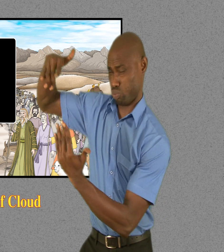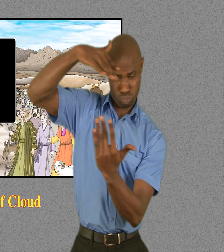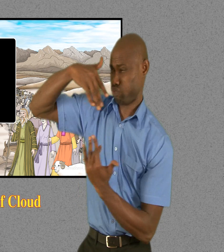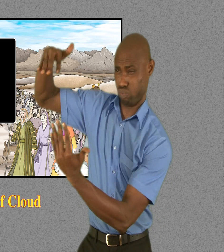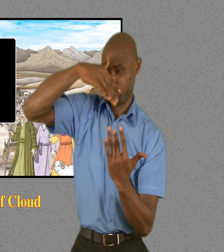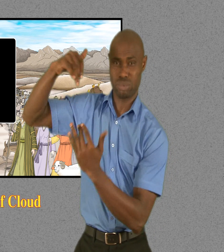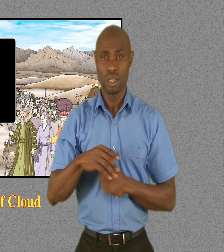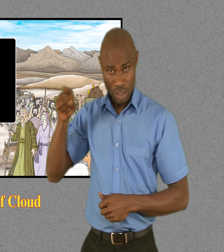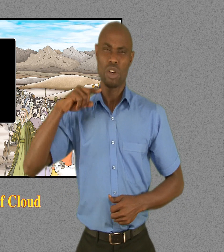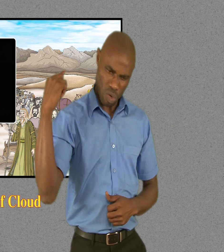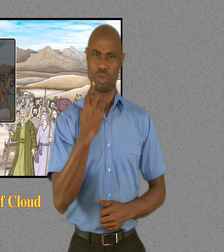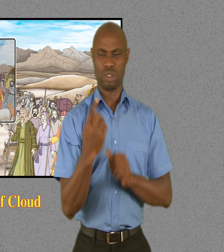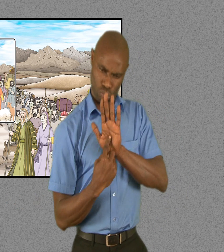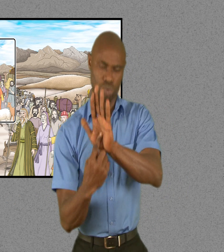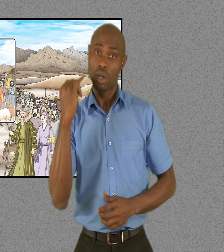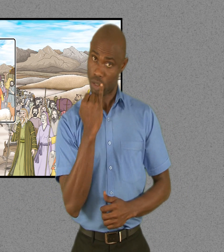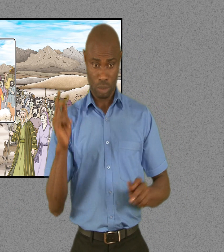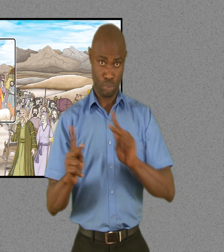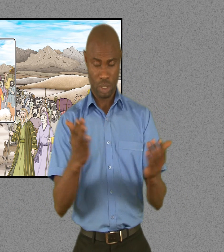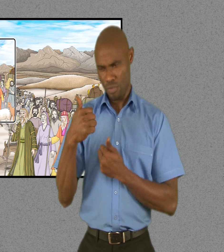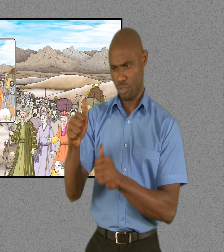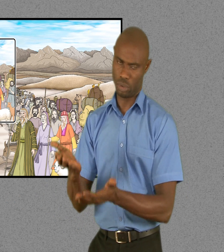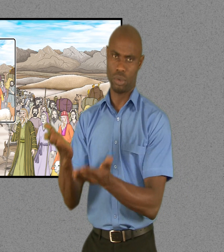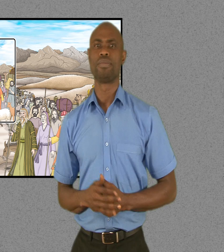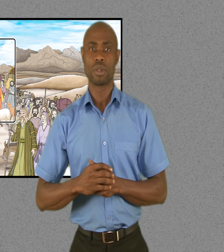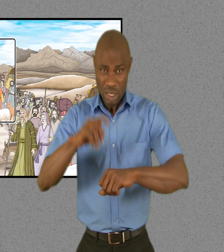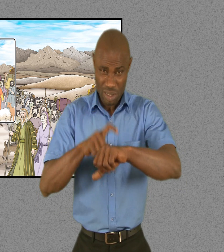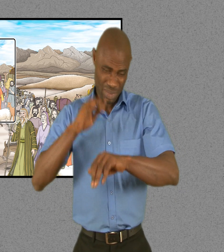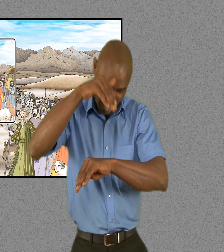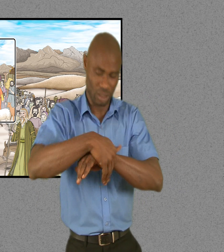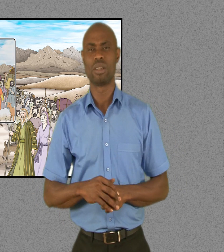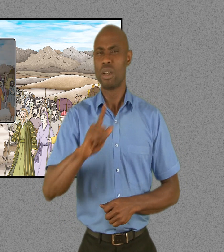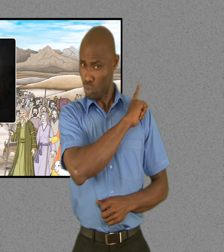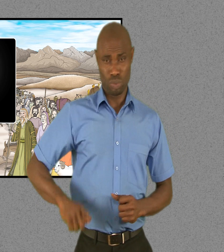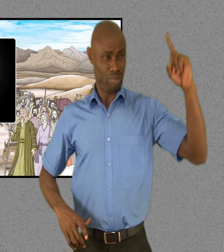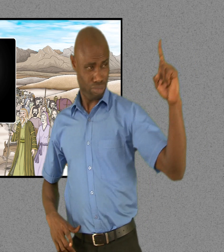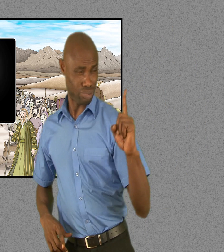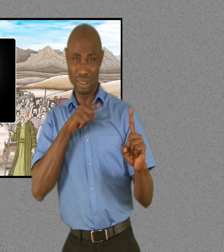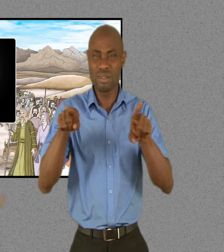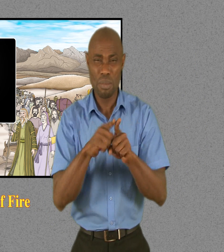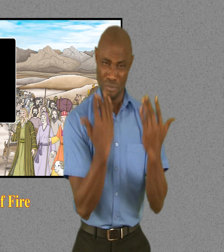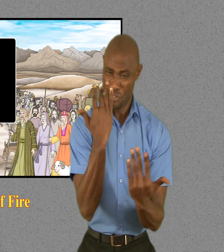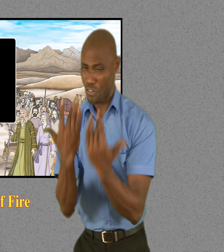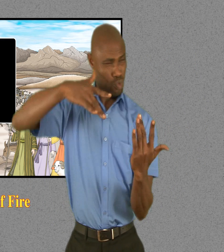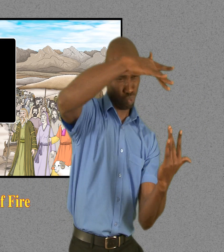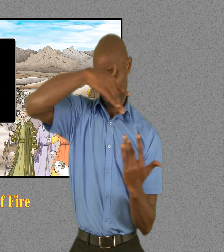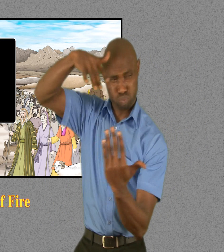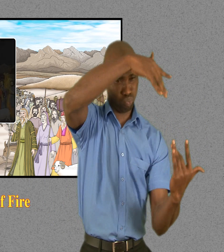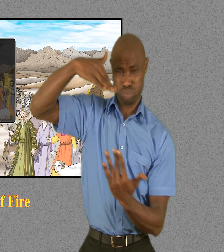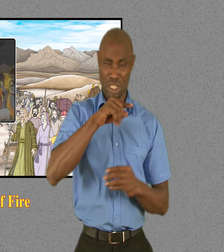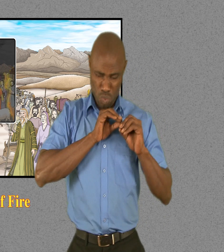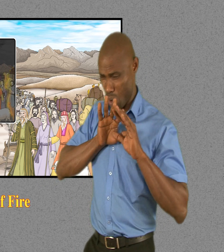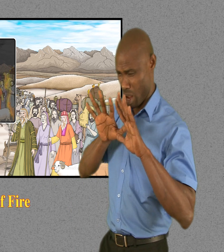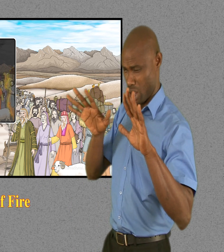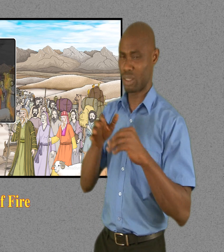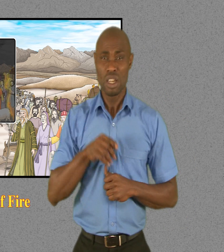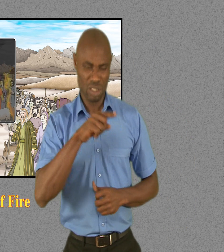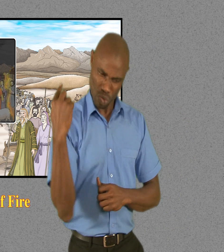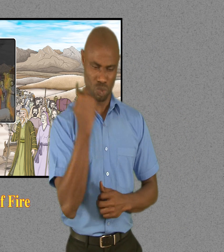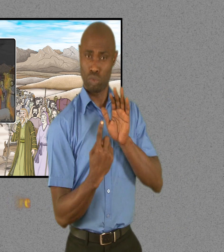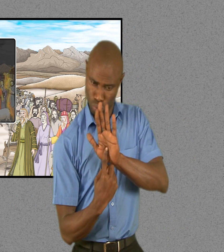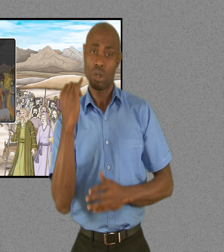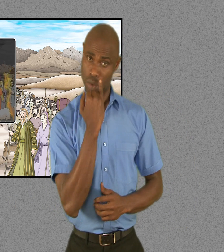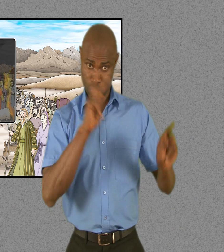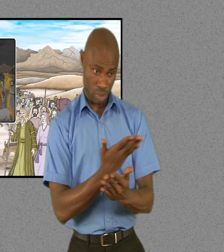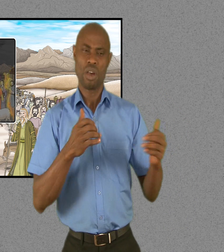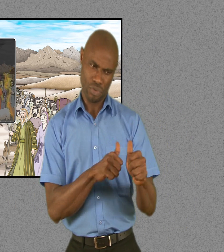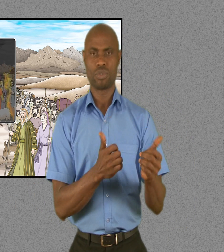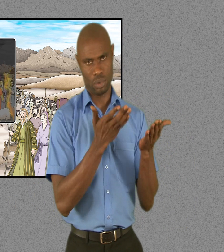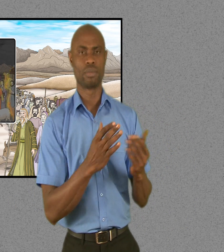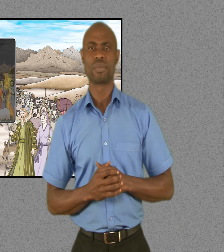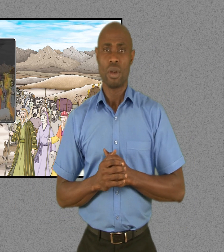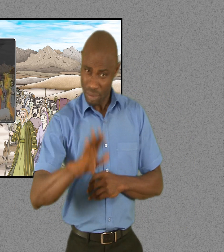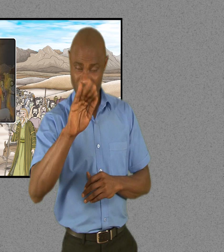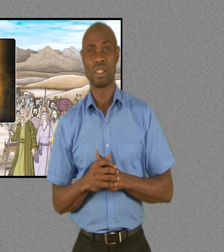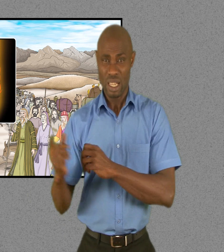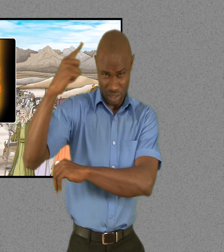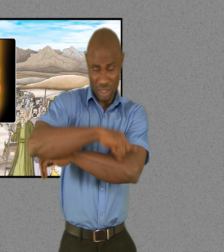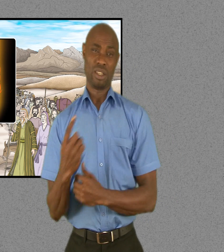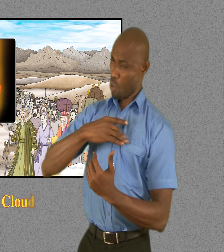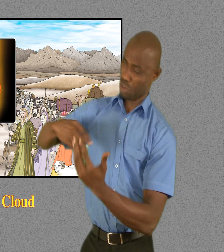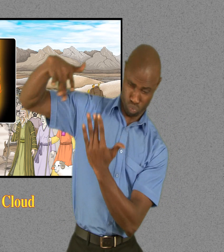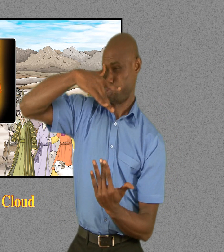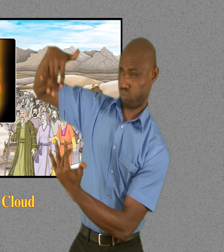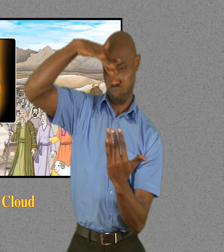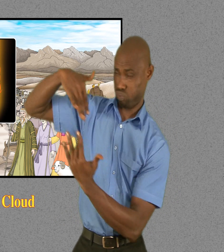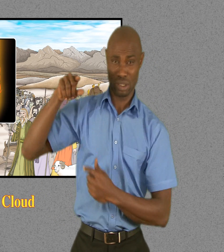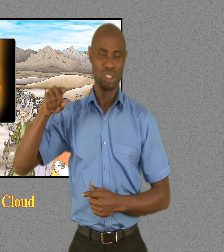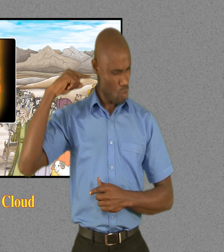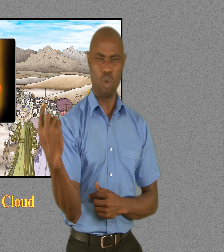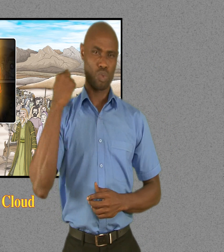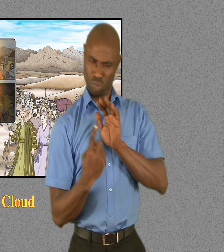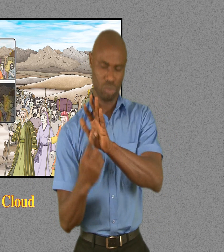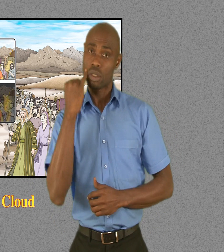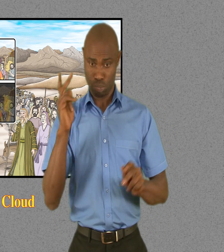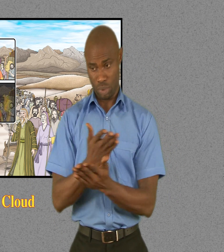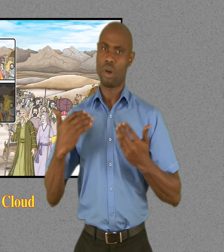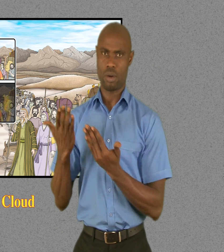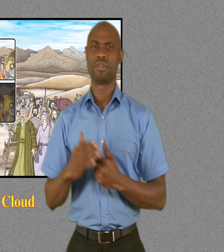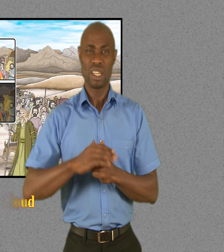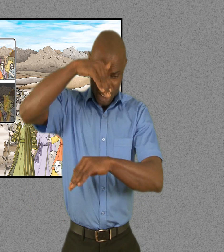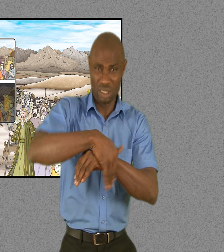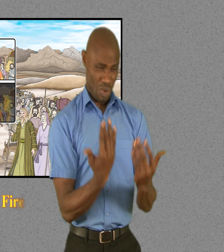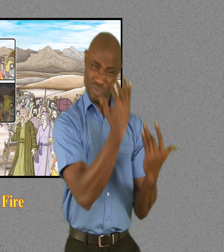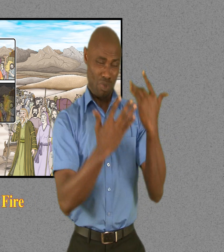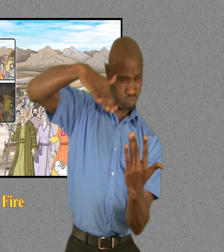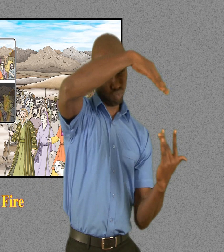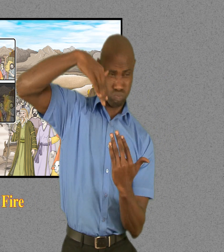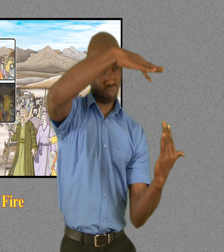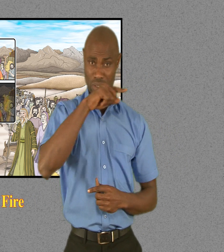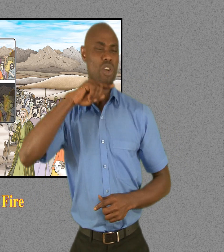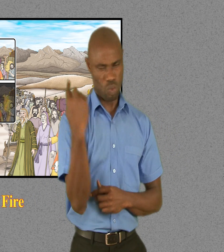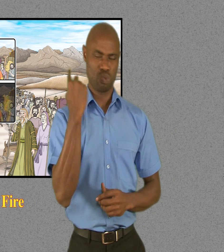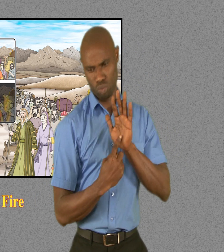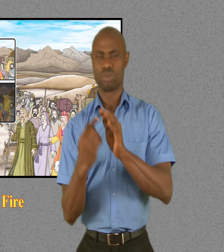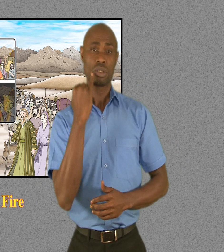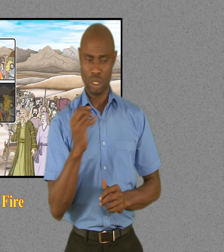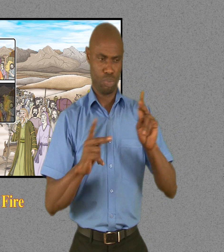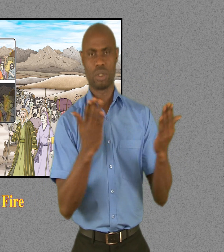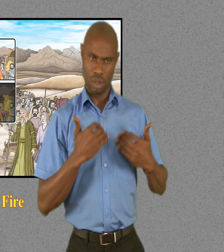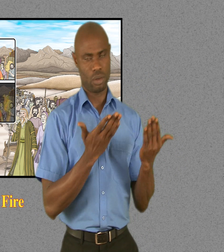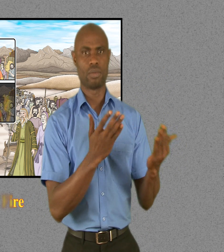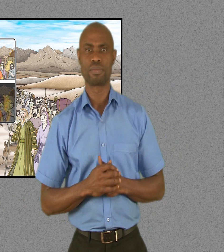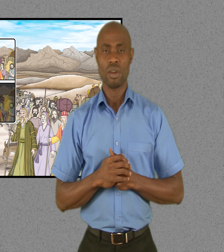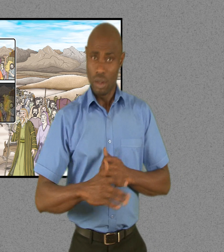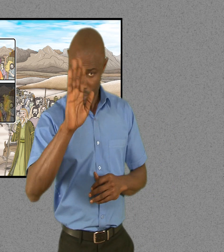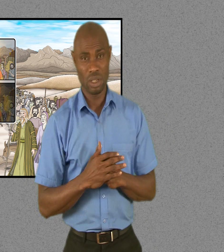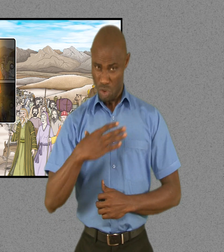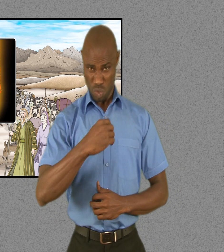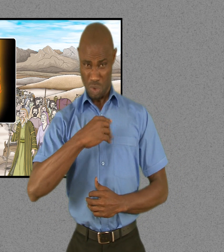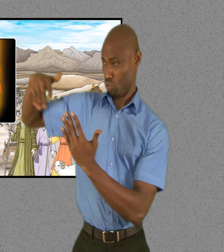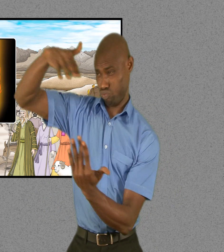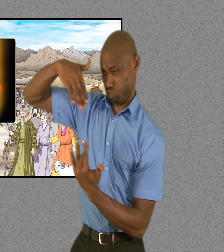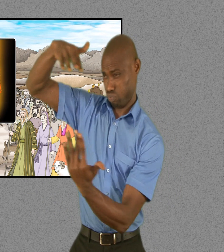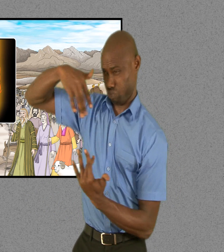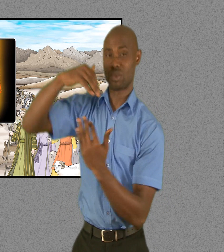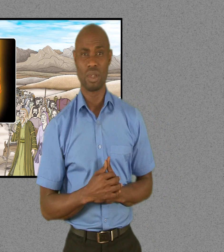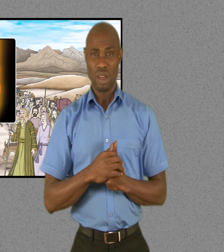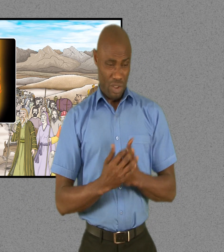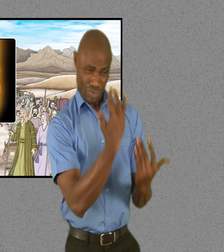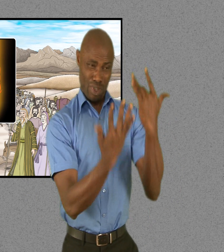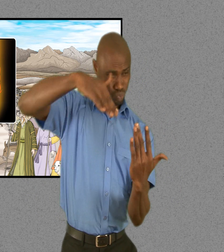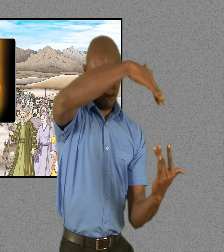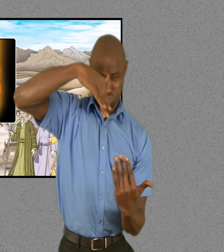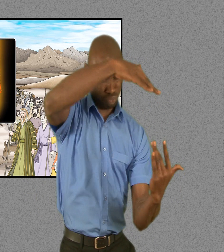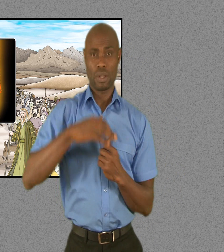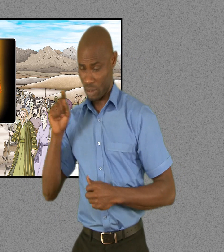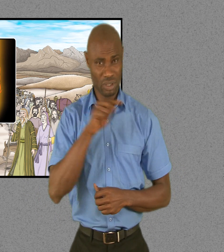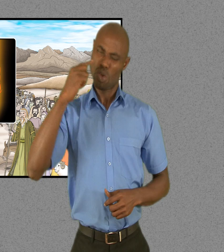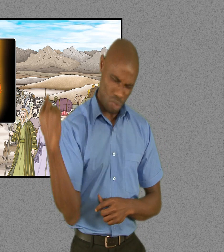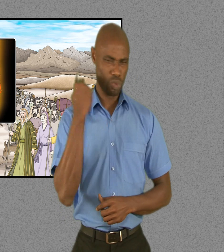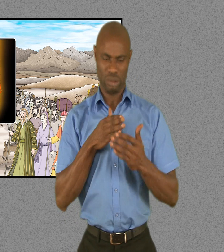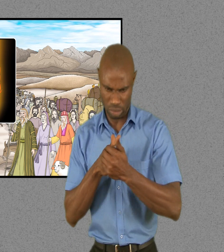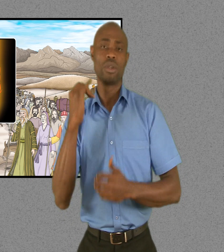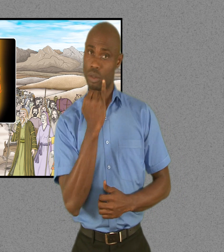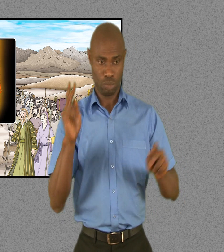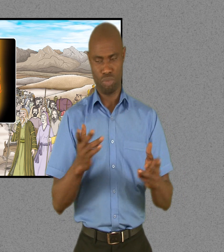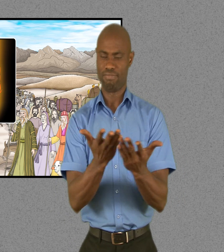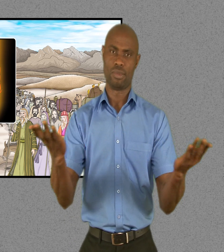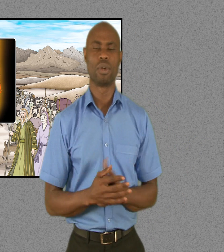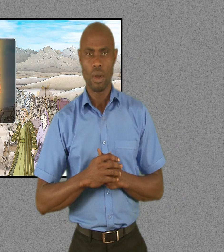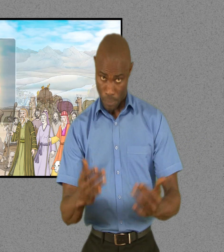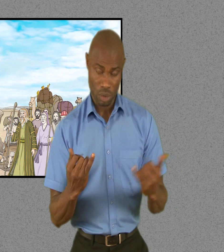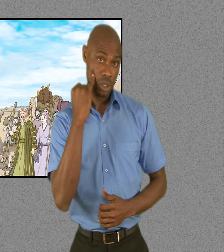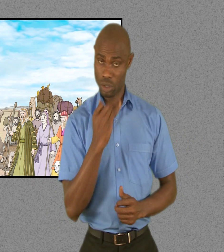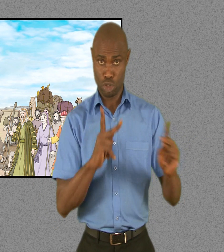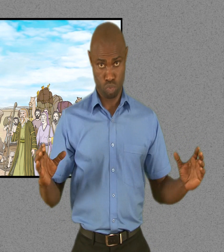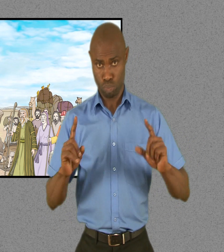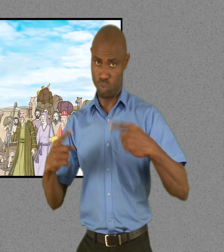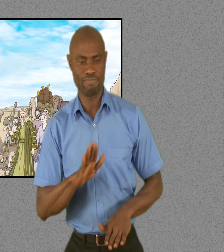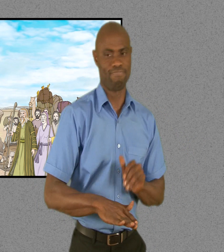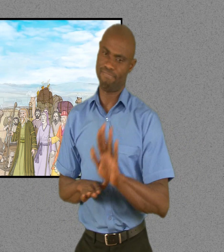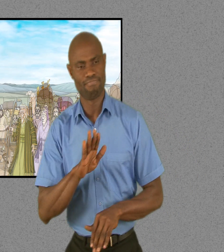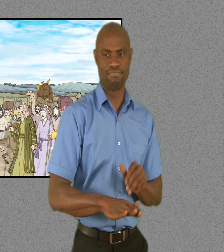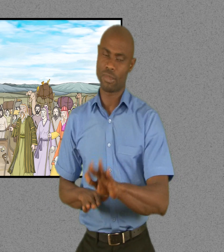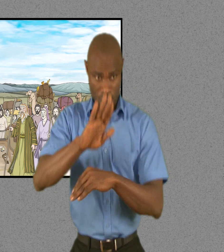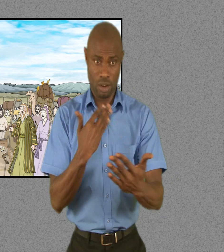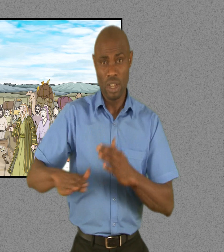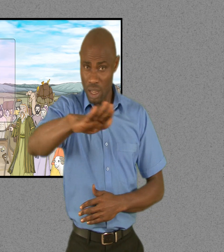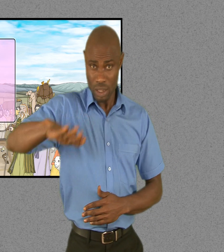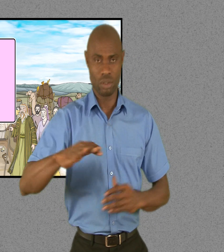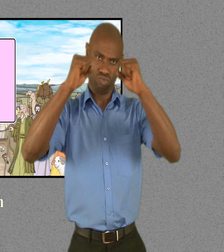Moses took the bones of Joseph with him because Joseph had made the sons of Israel swear a solemn oath when he said, “God will surely attend to you, and then you must carry my bones with you from this place.”